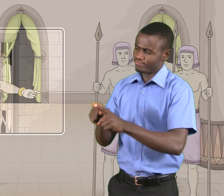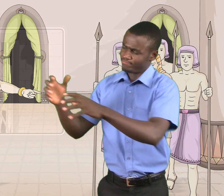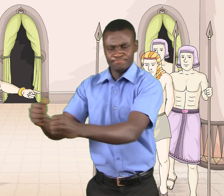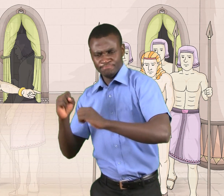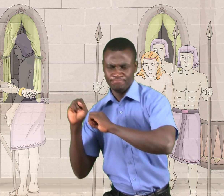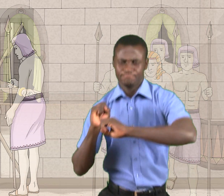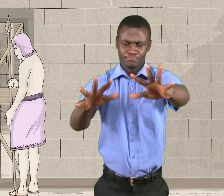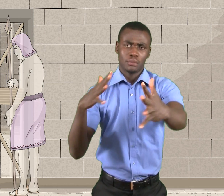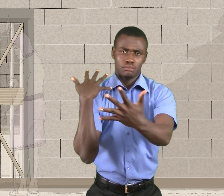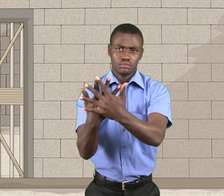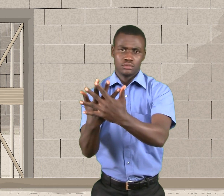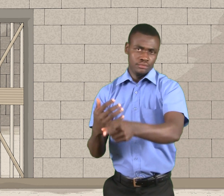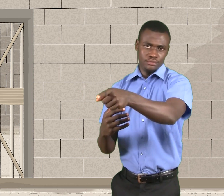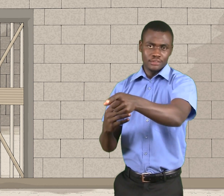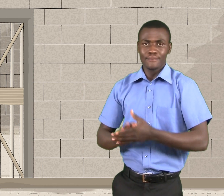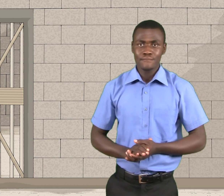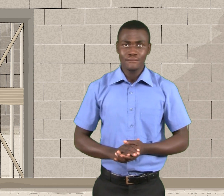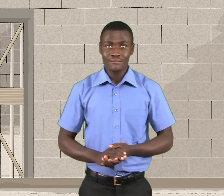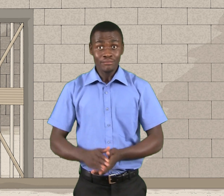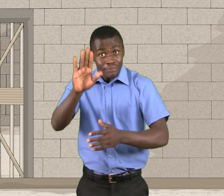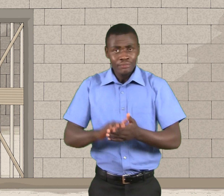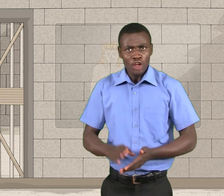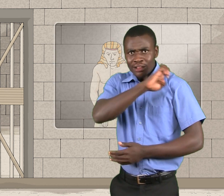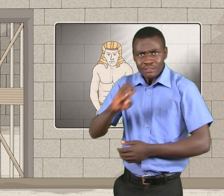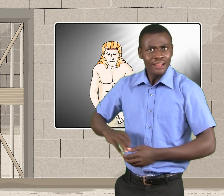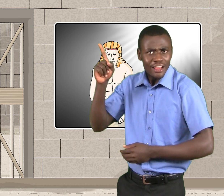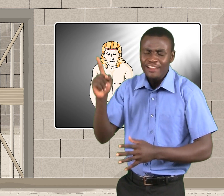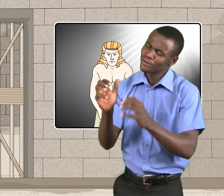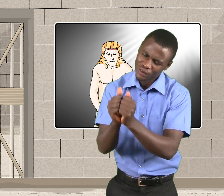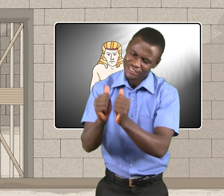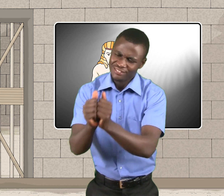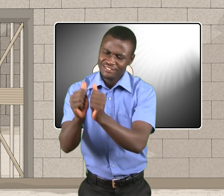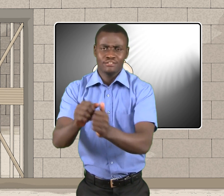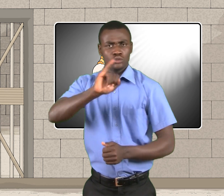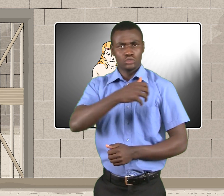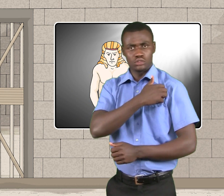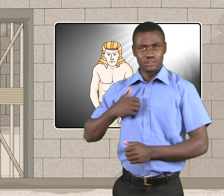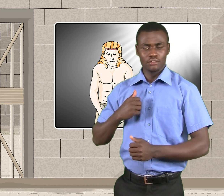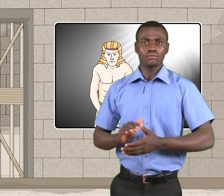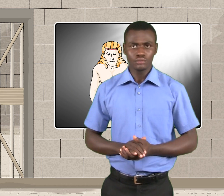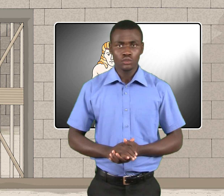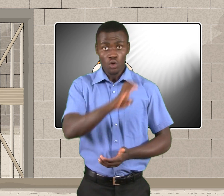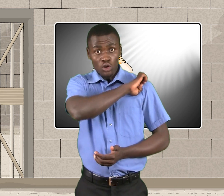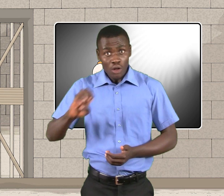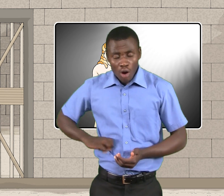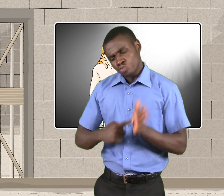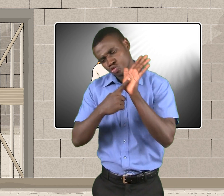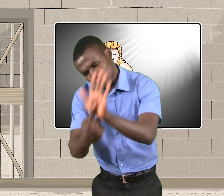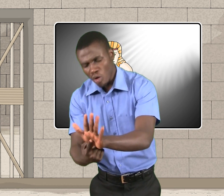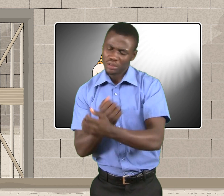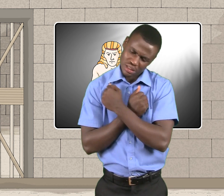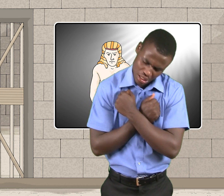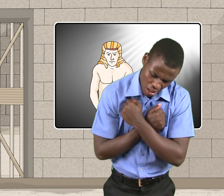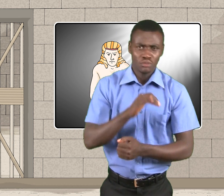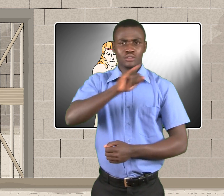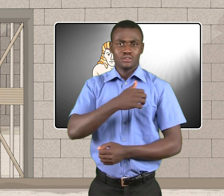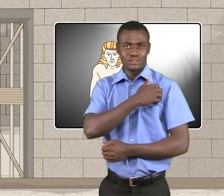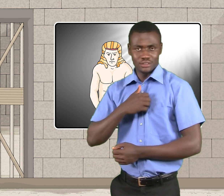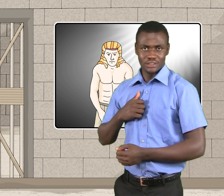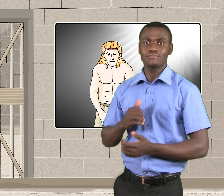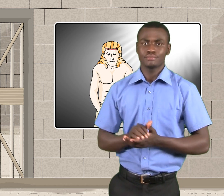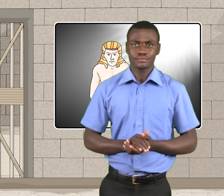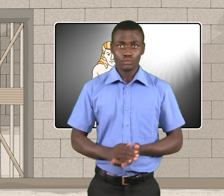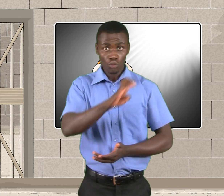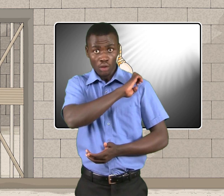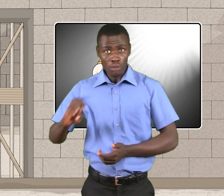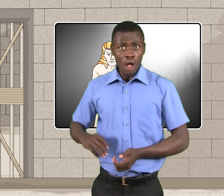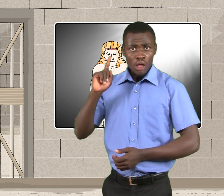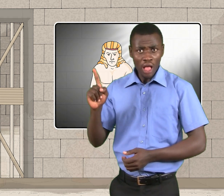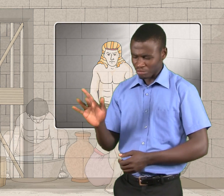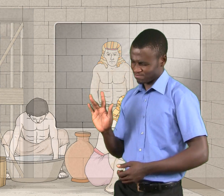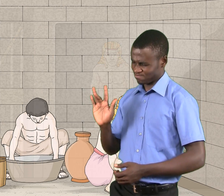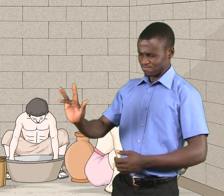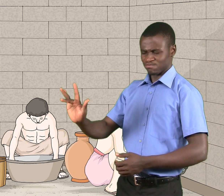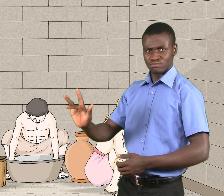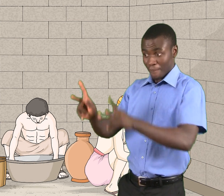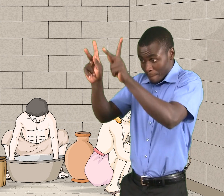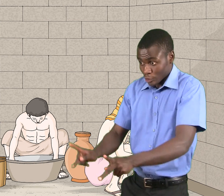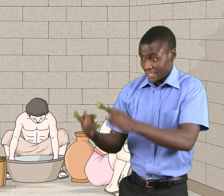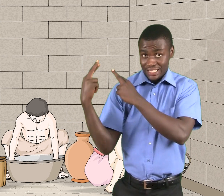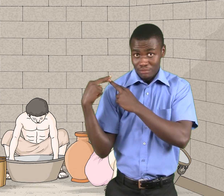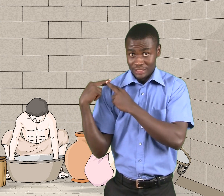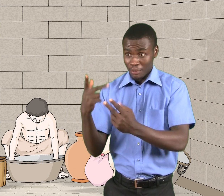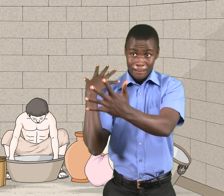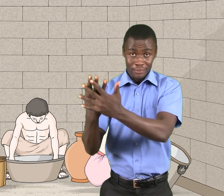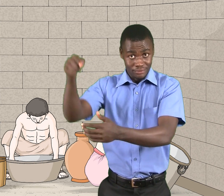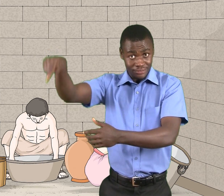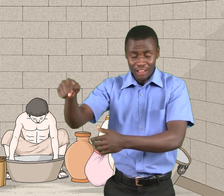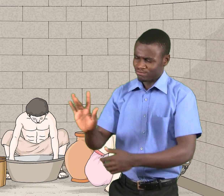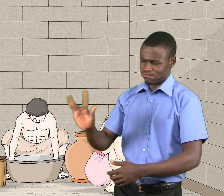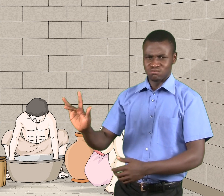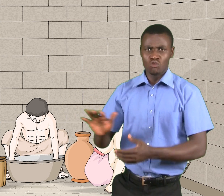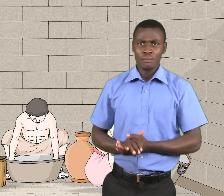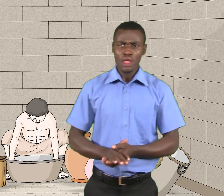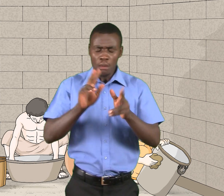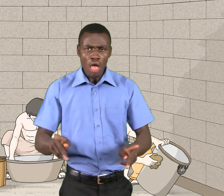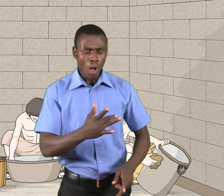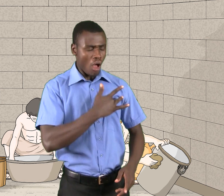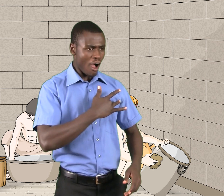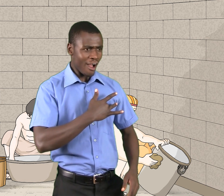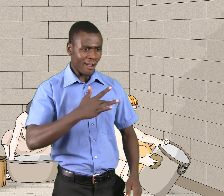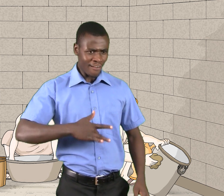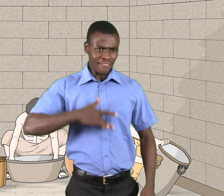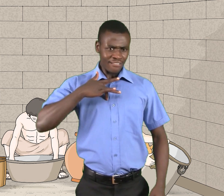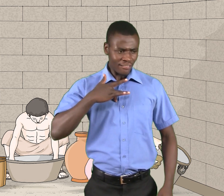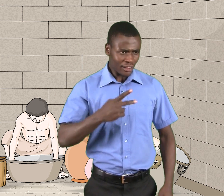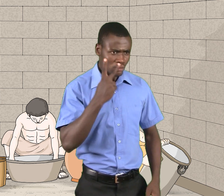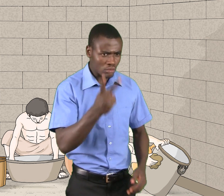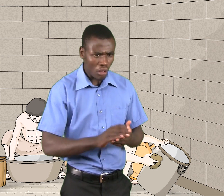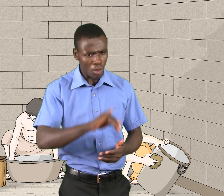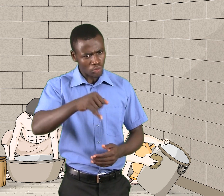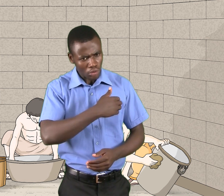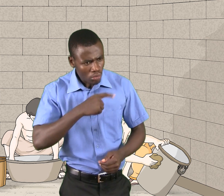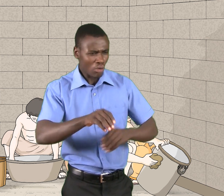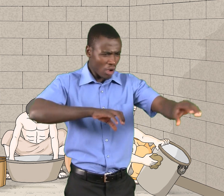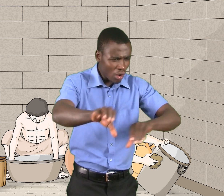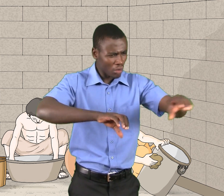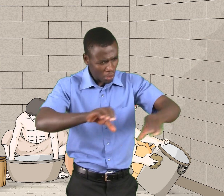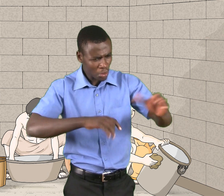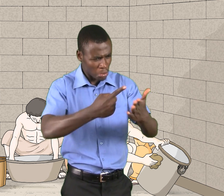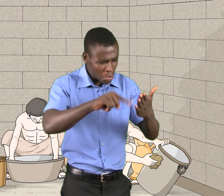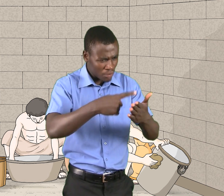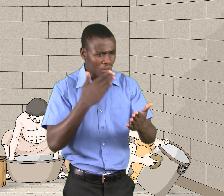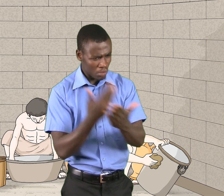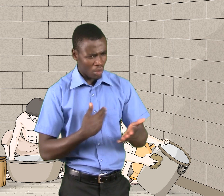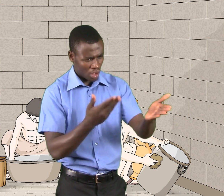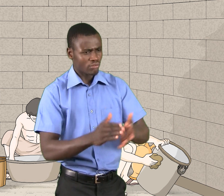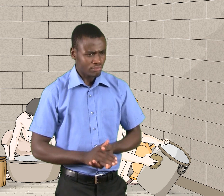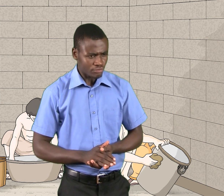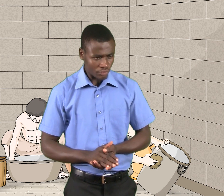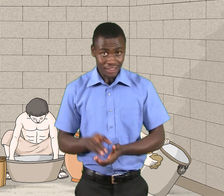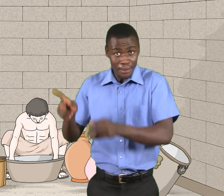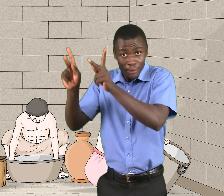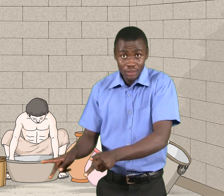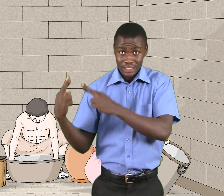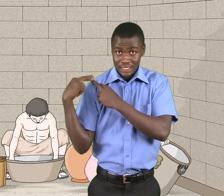While Joseph was there in the prison, the LORD was with him and extended kindness to him, granting him favor in the eyes of the prison warden.